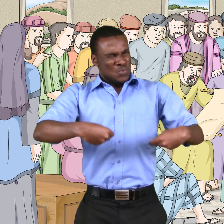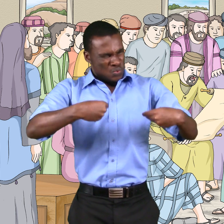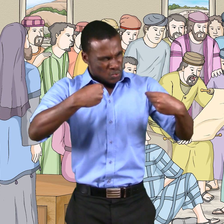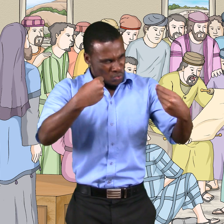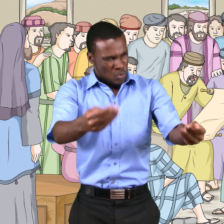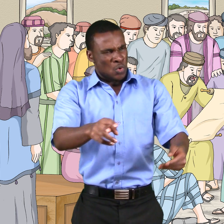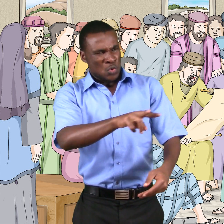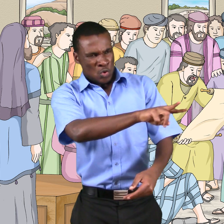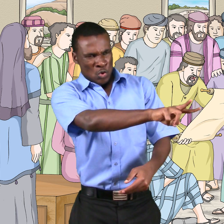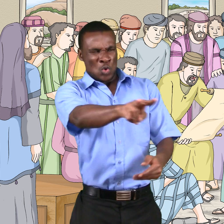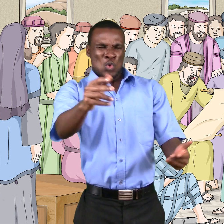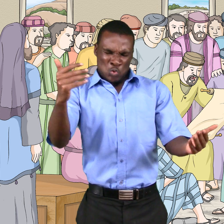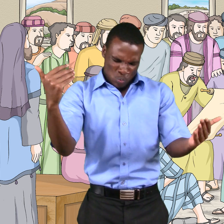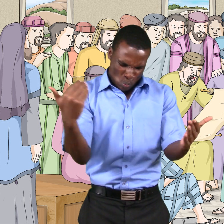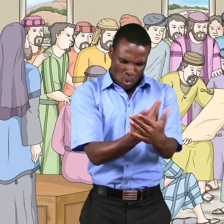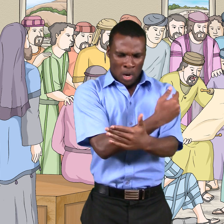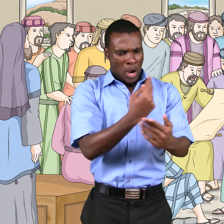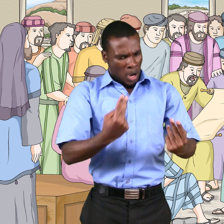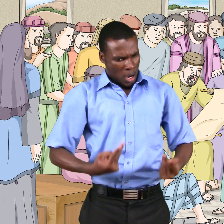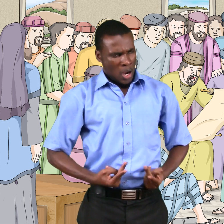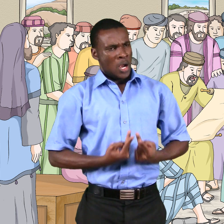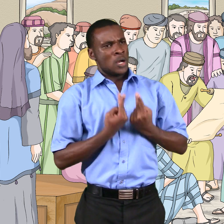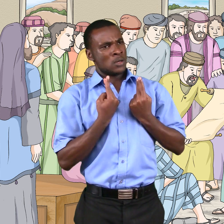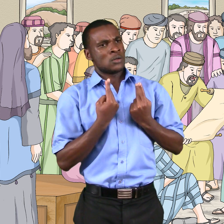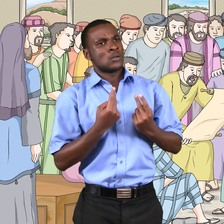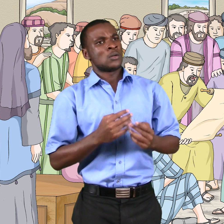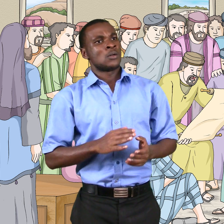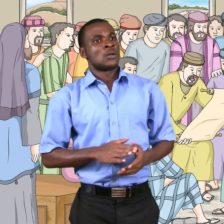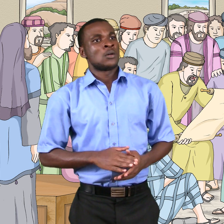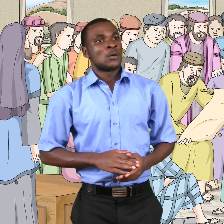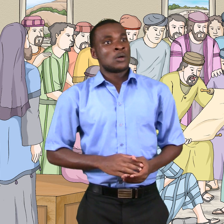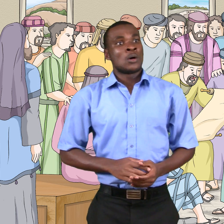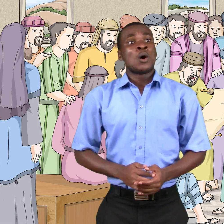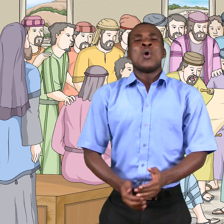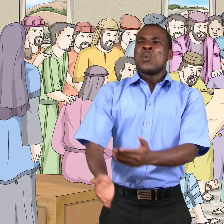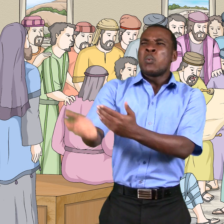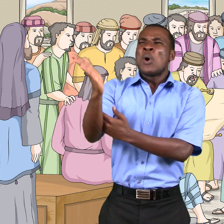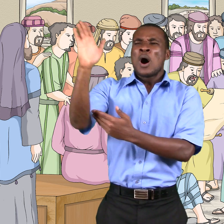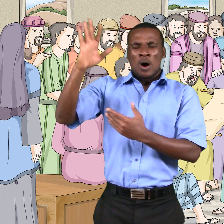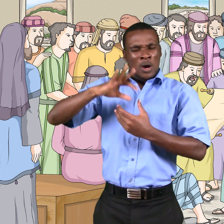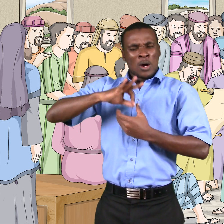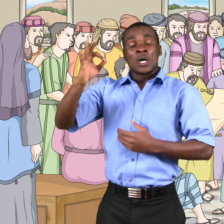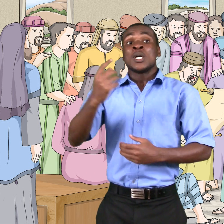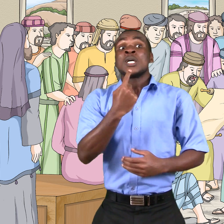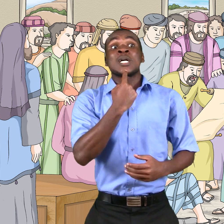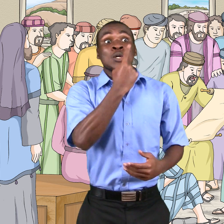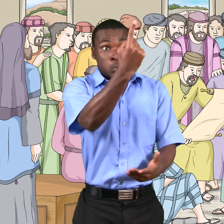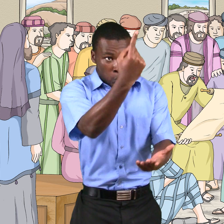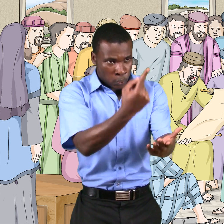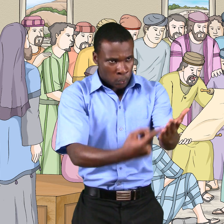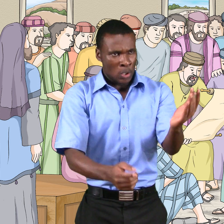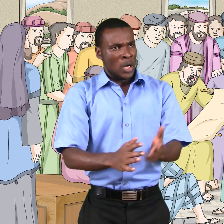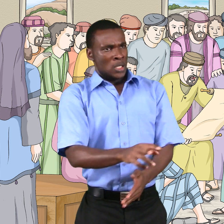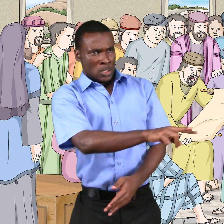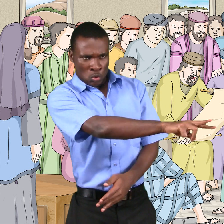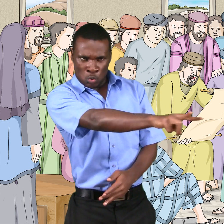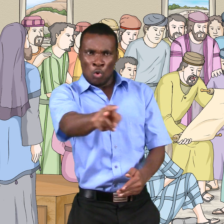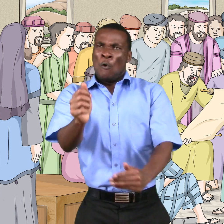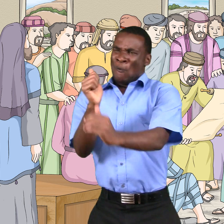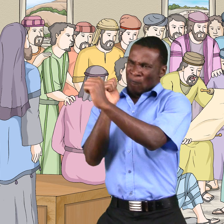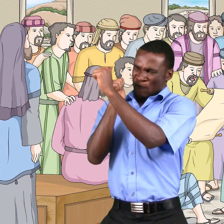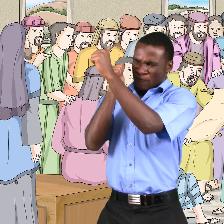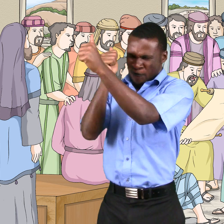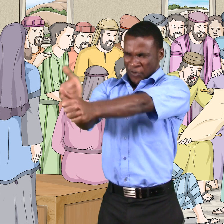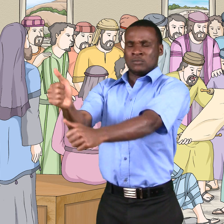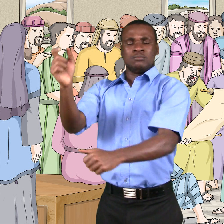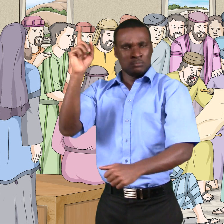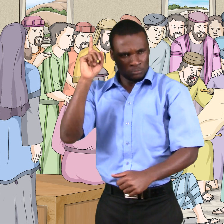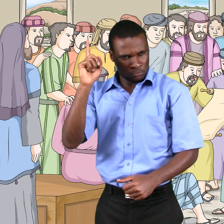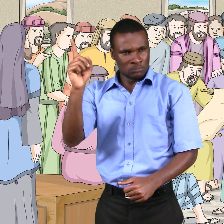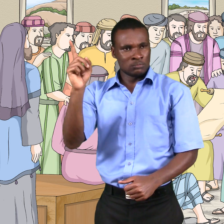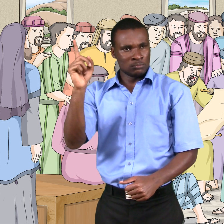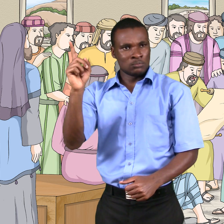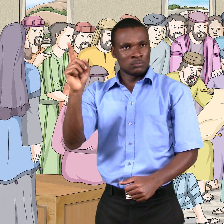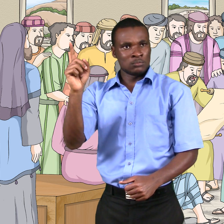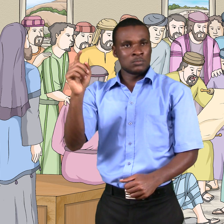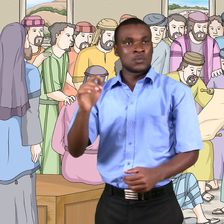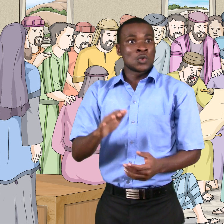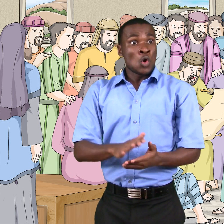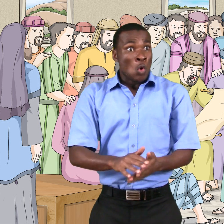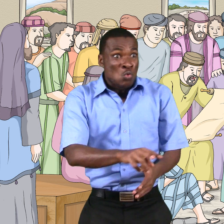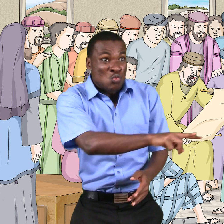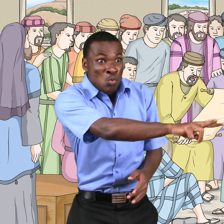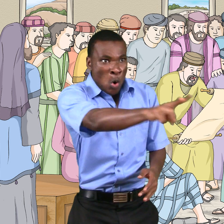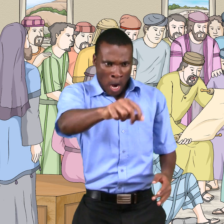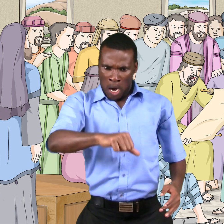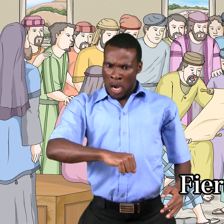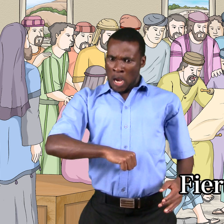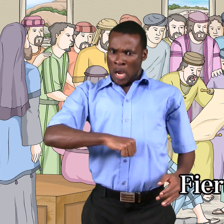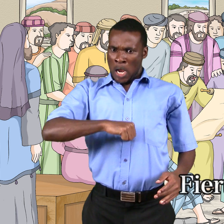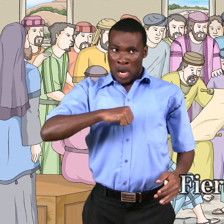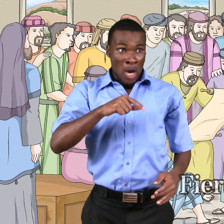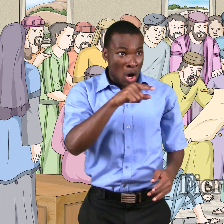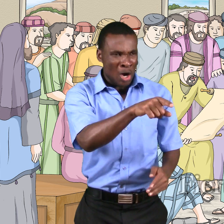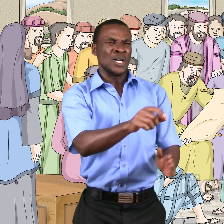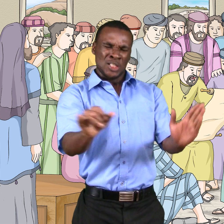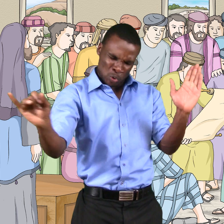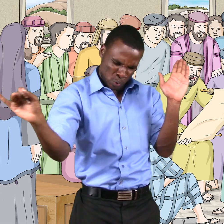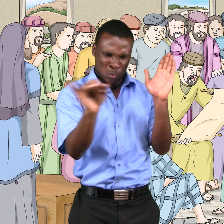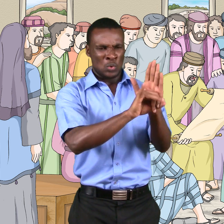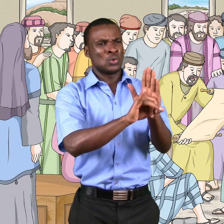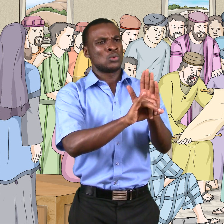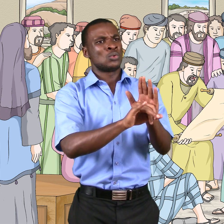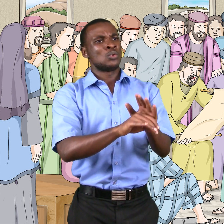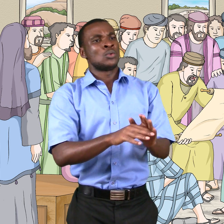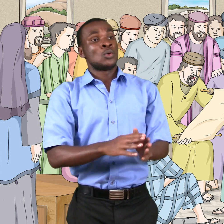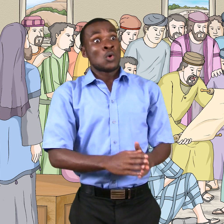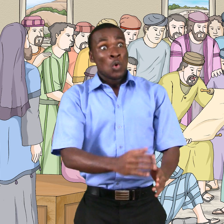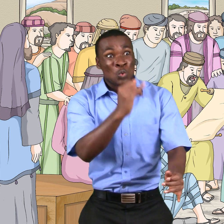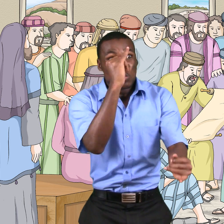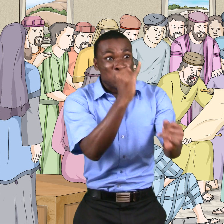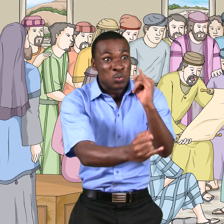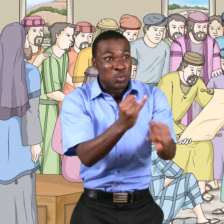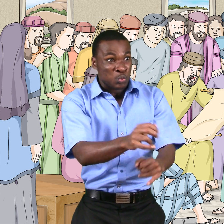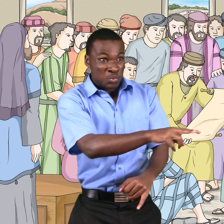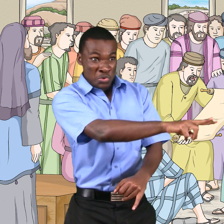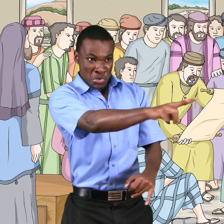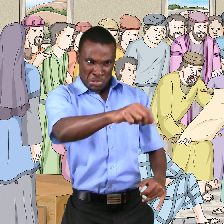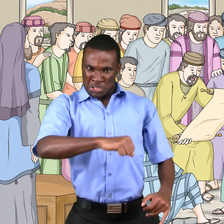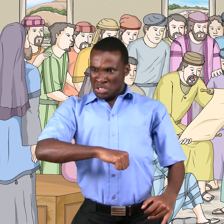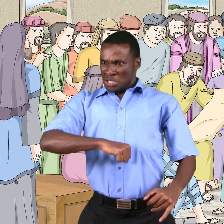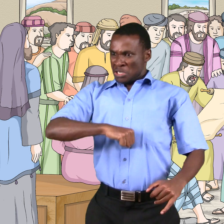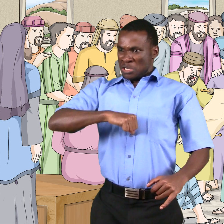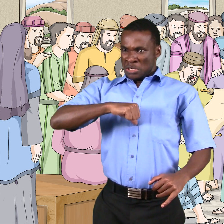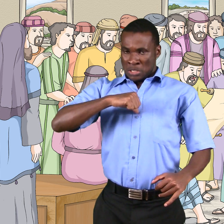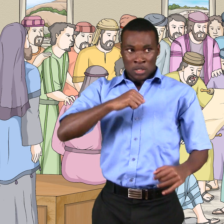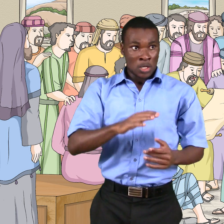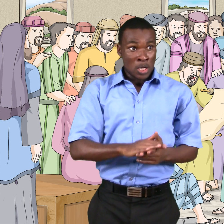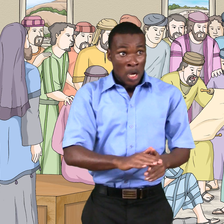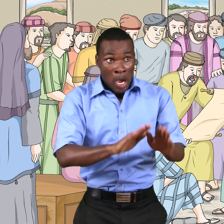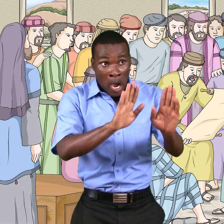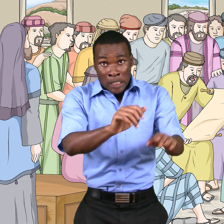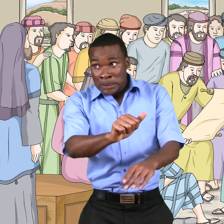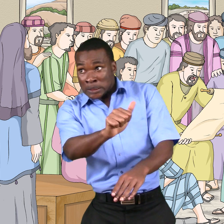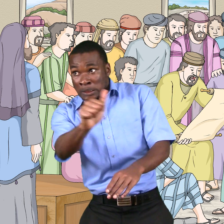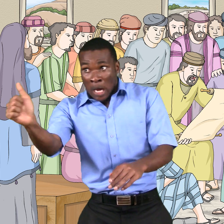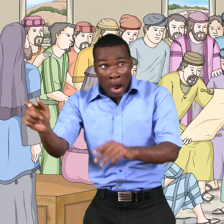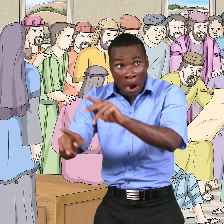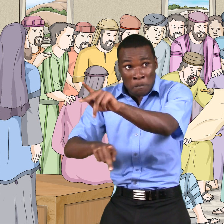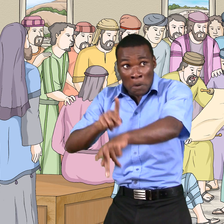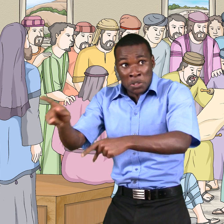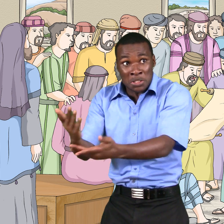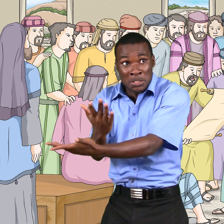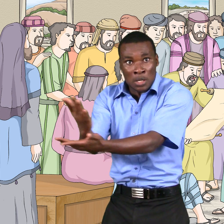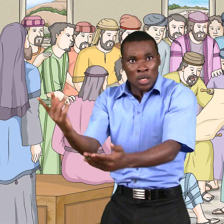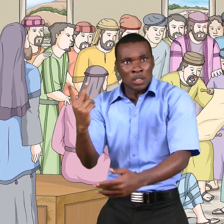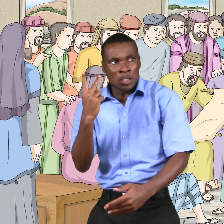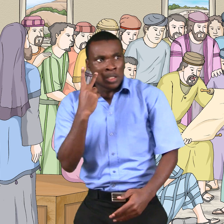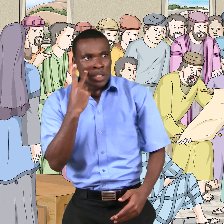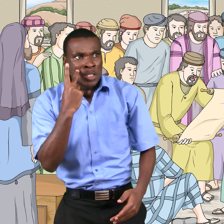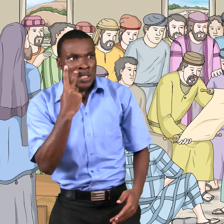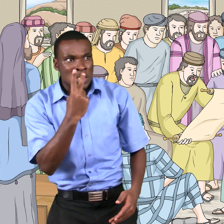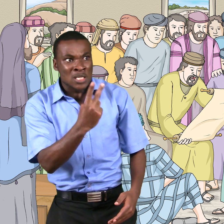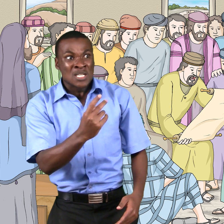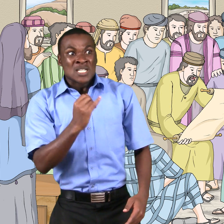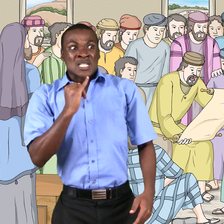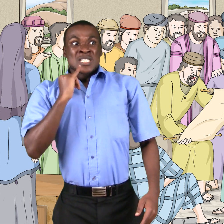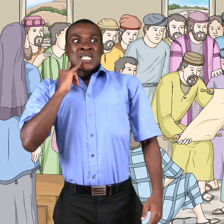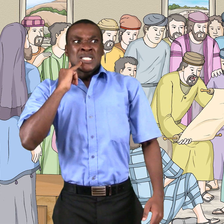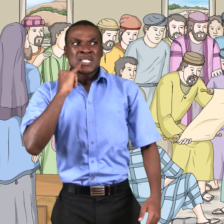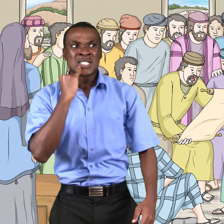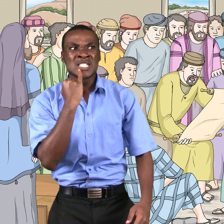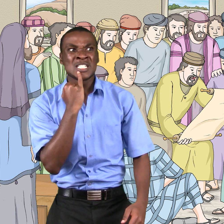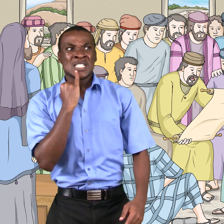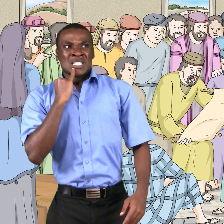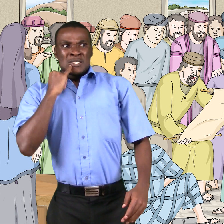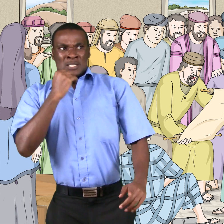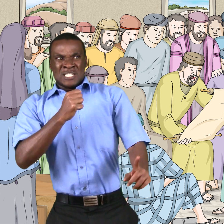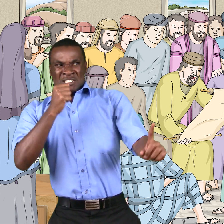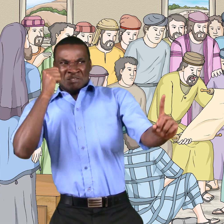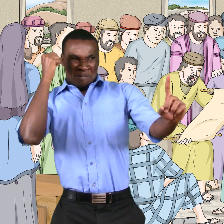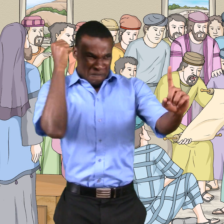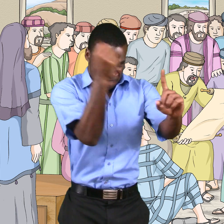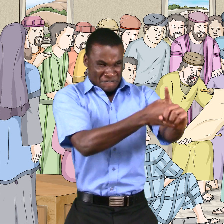Since we live by the Spirit, let us walk in step with the Spirit.